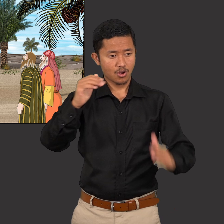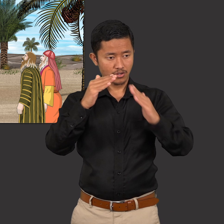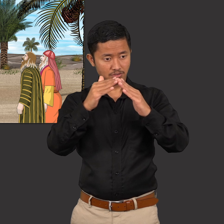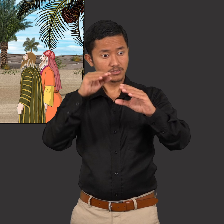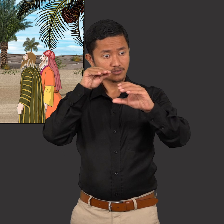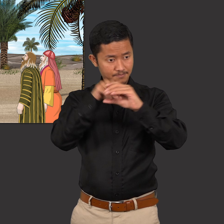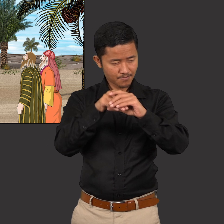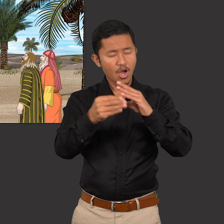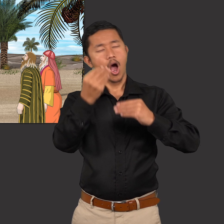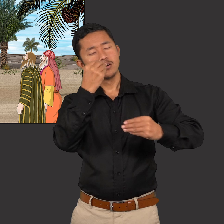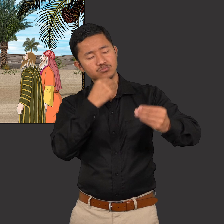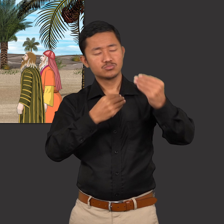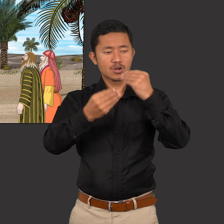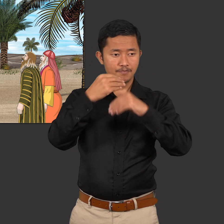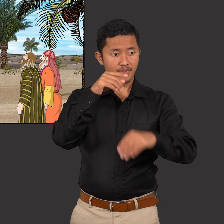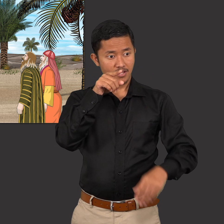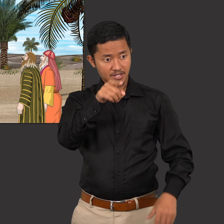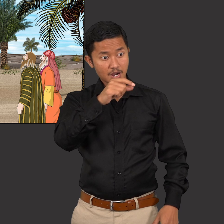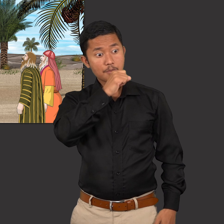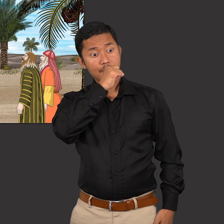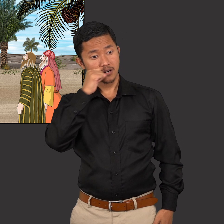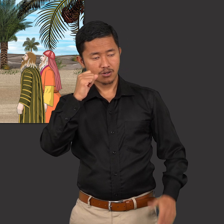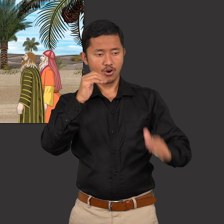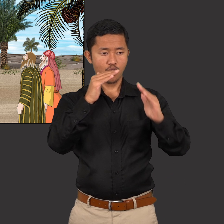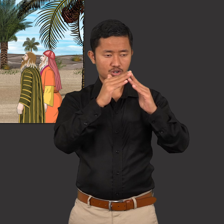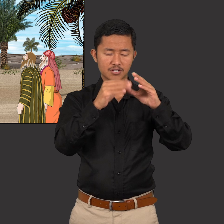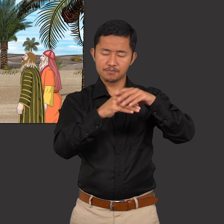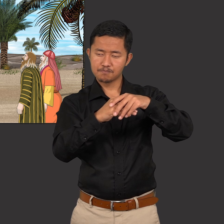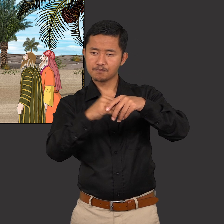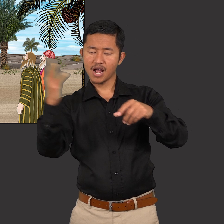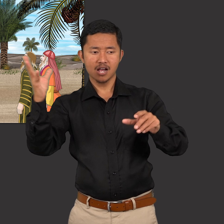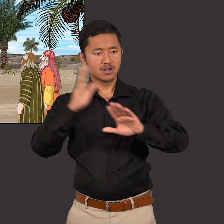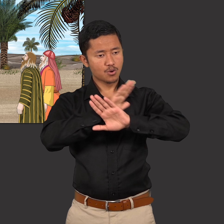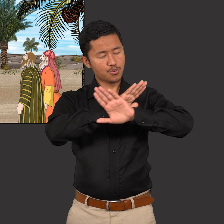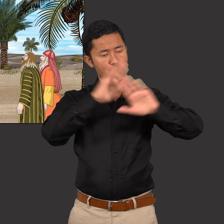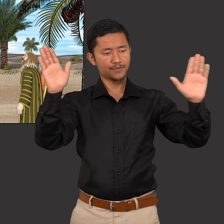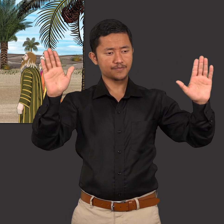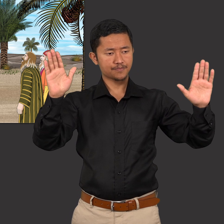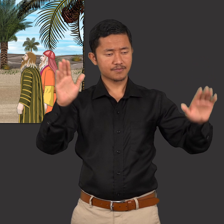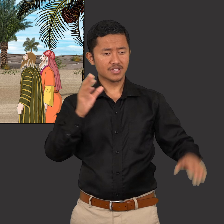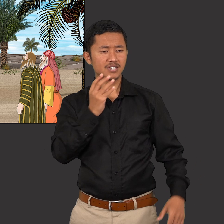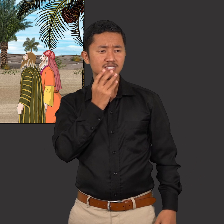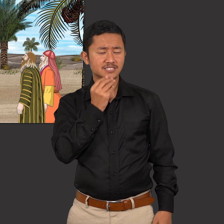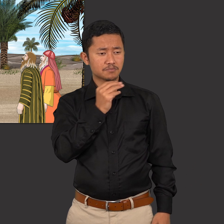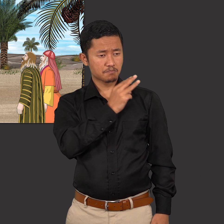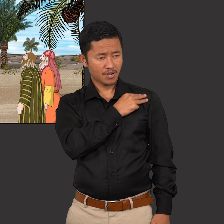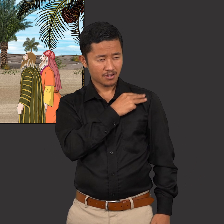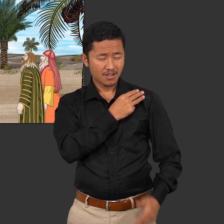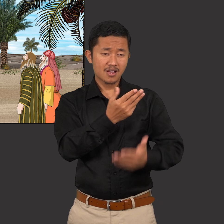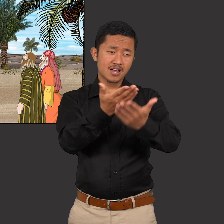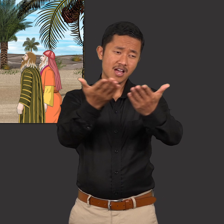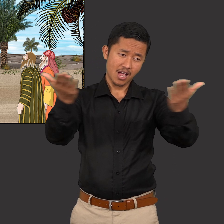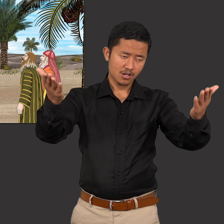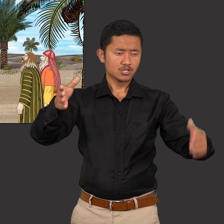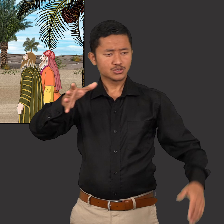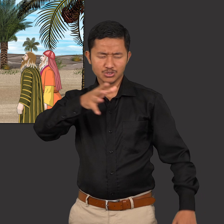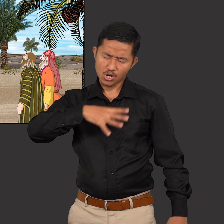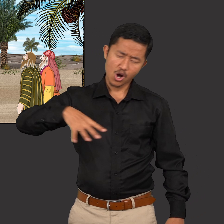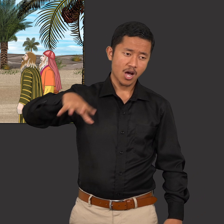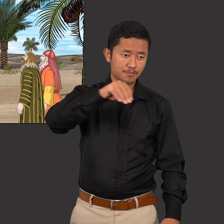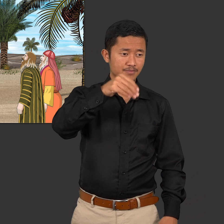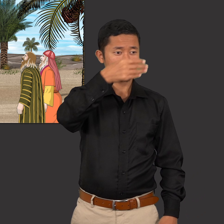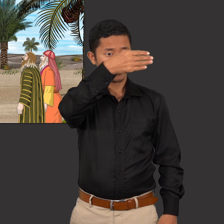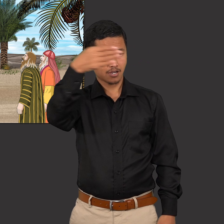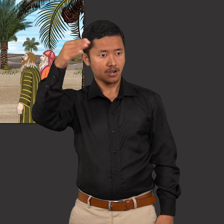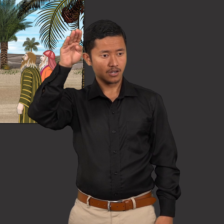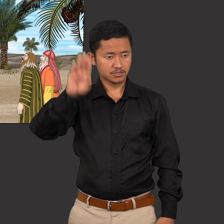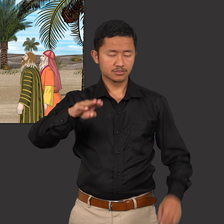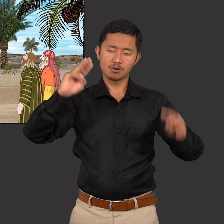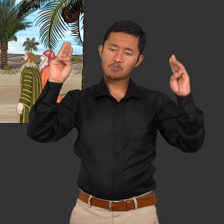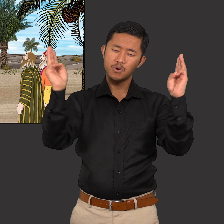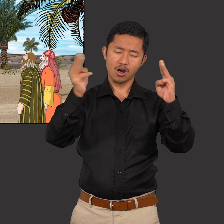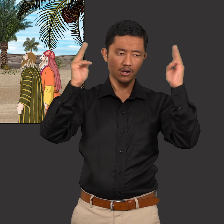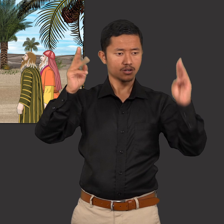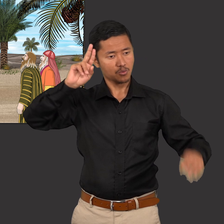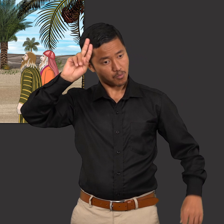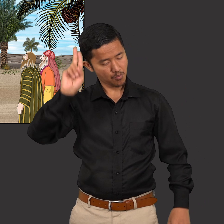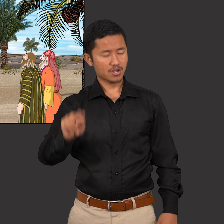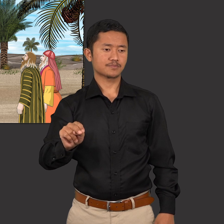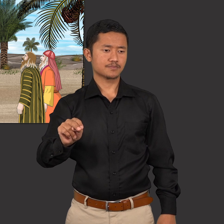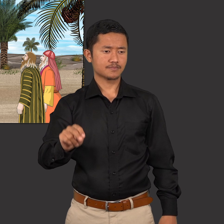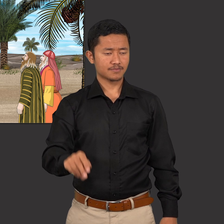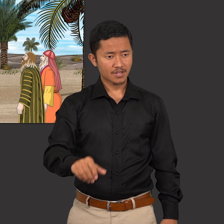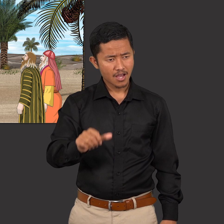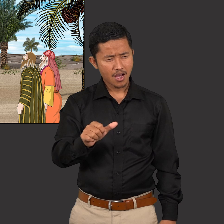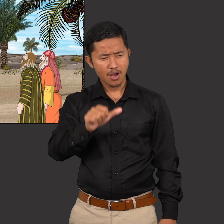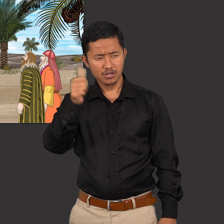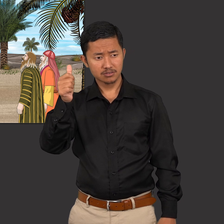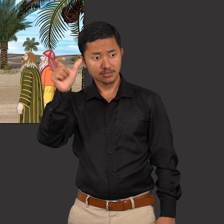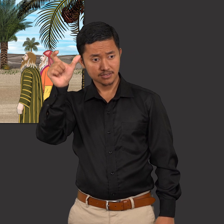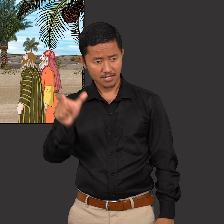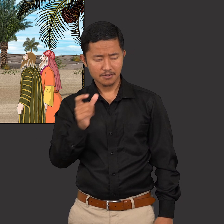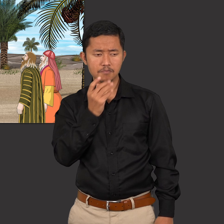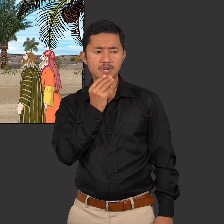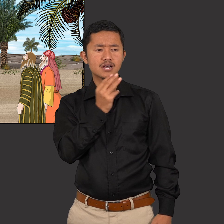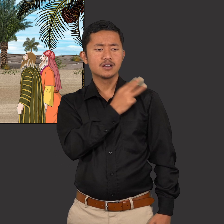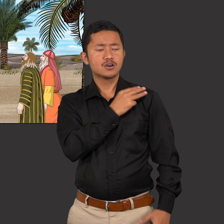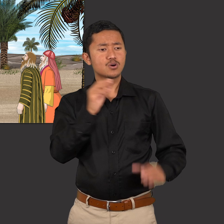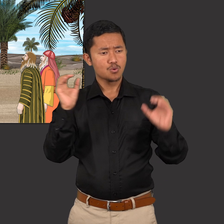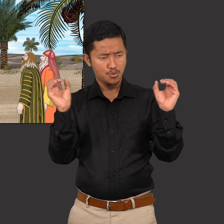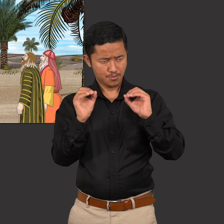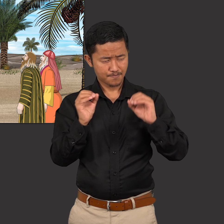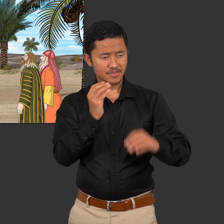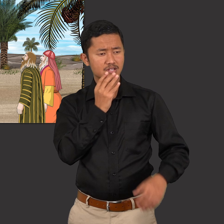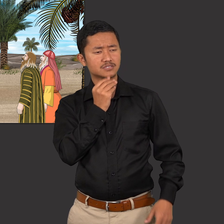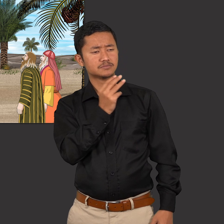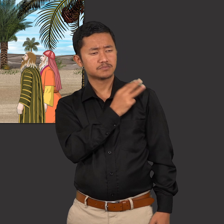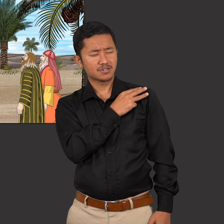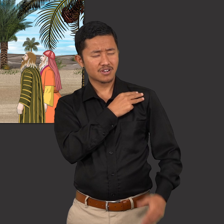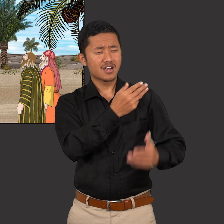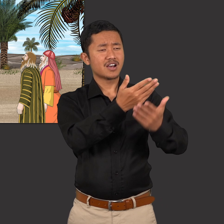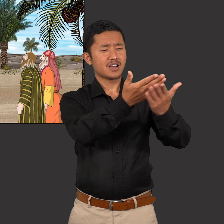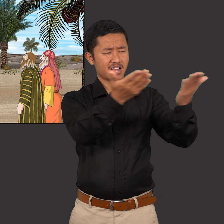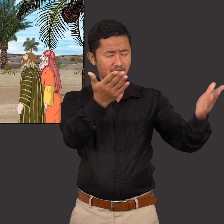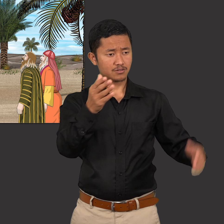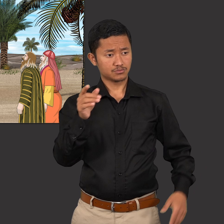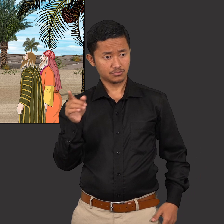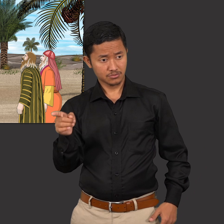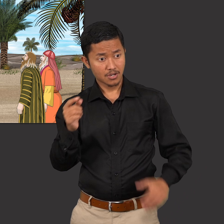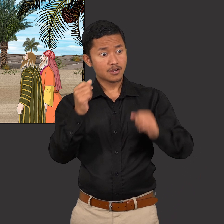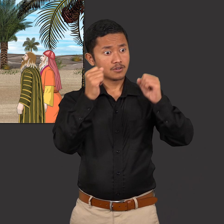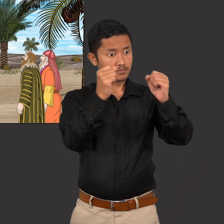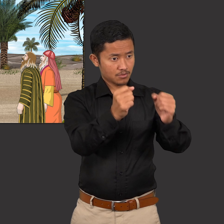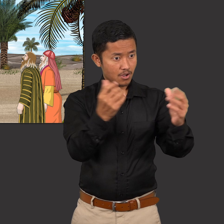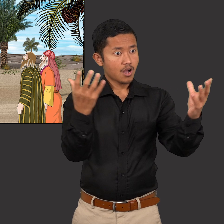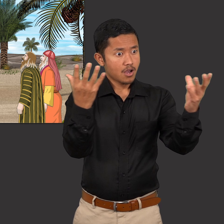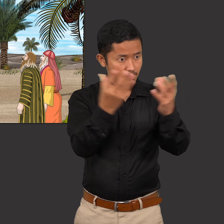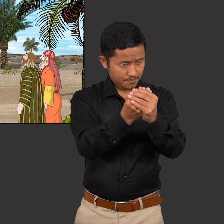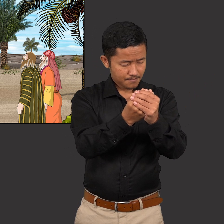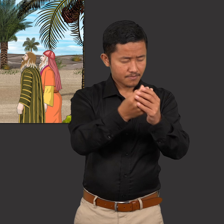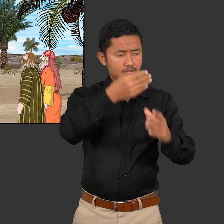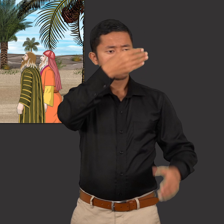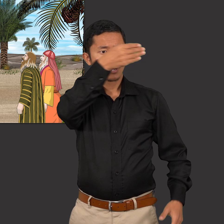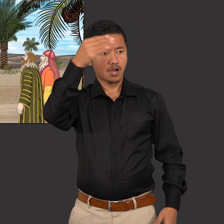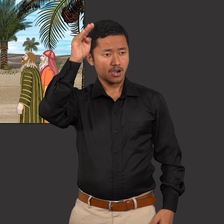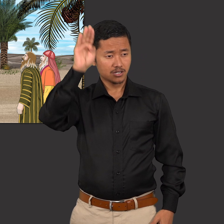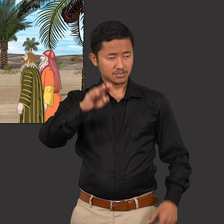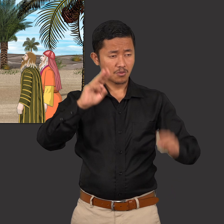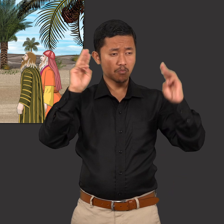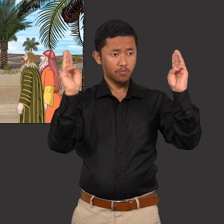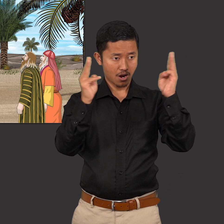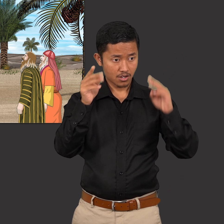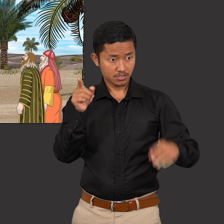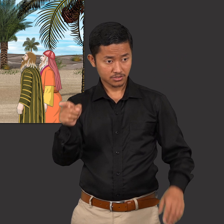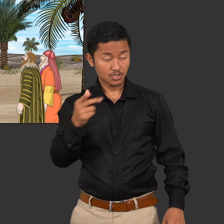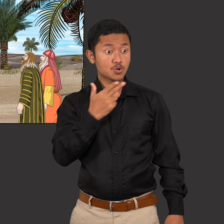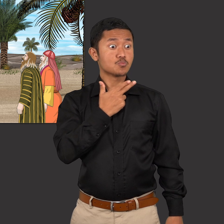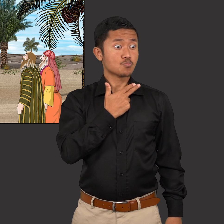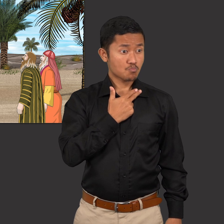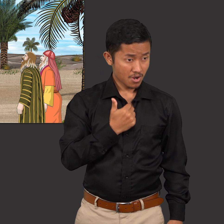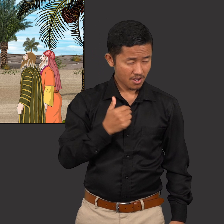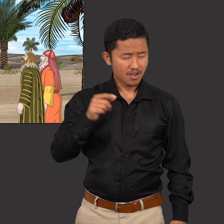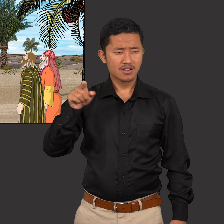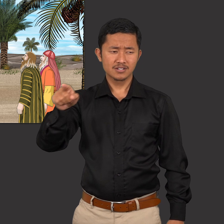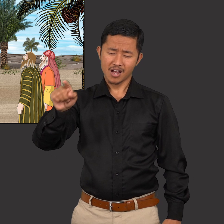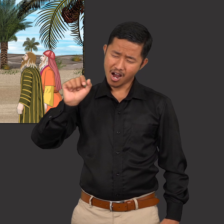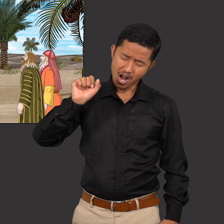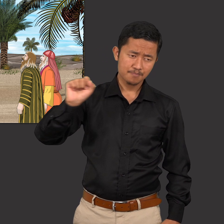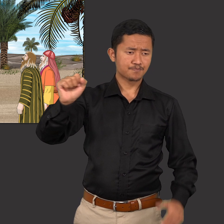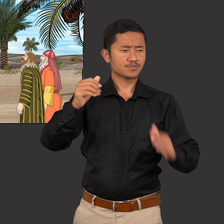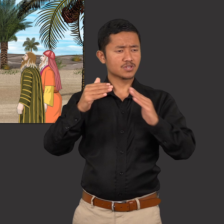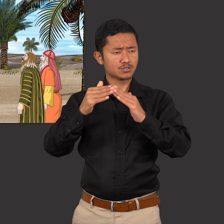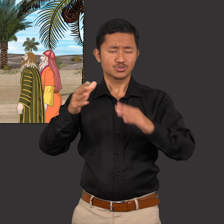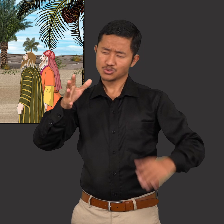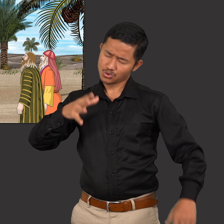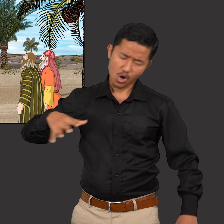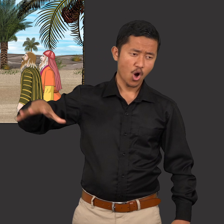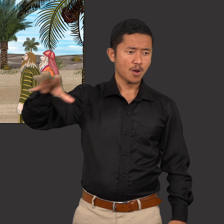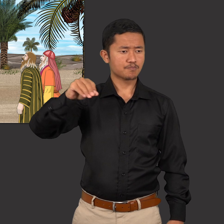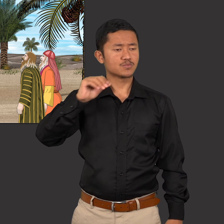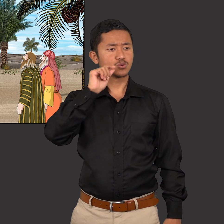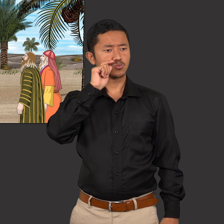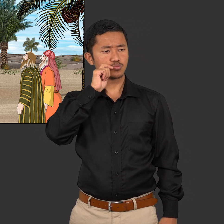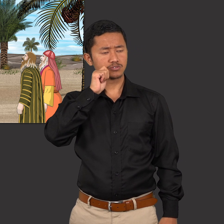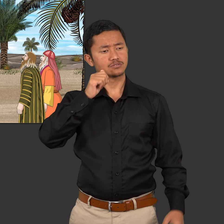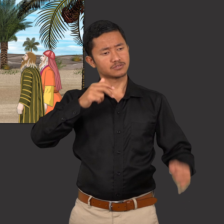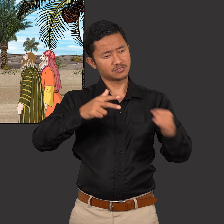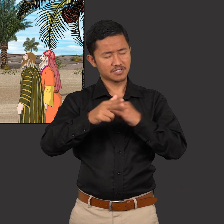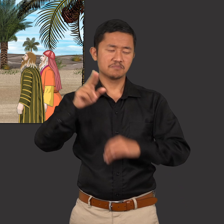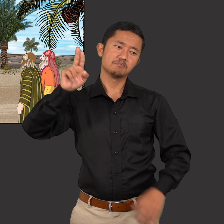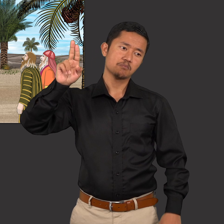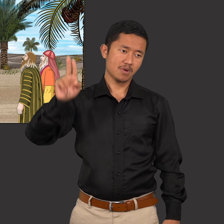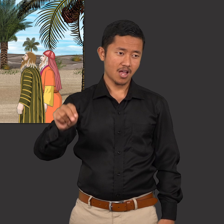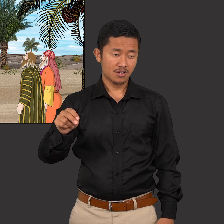If a foreigner resides with you and wants to celebrate the LORD’s Passover, all the males in the household must be circumcised;